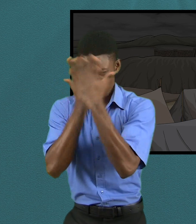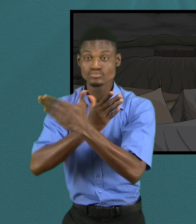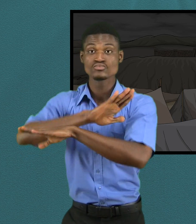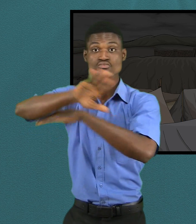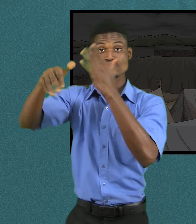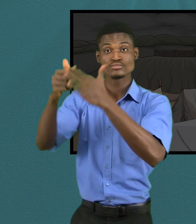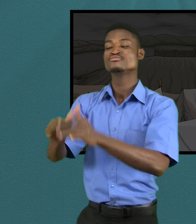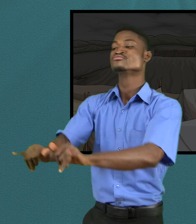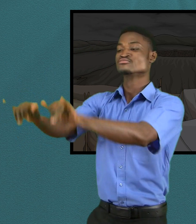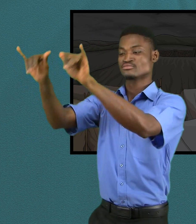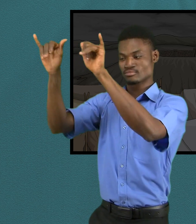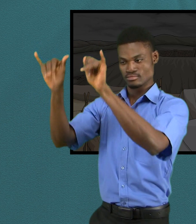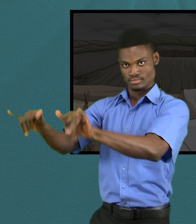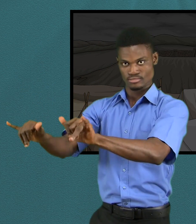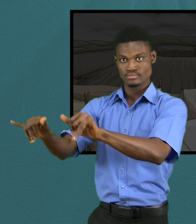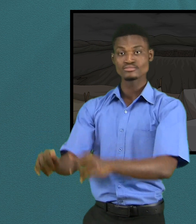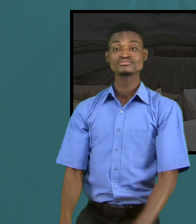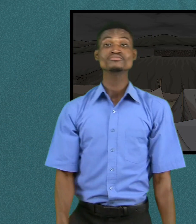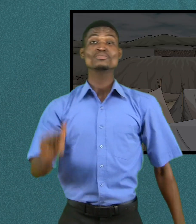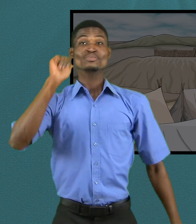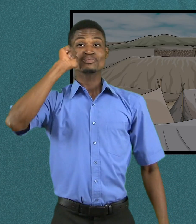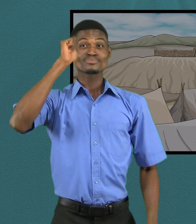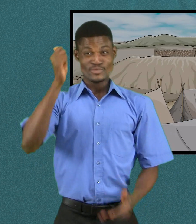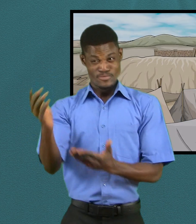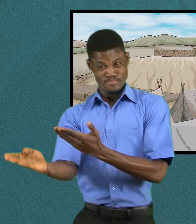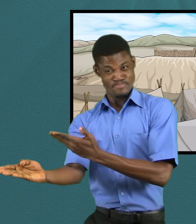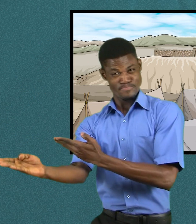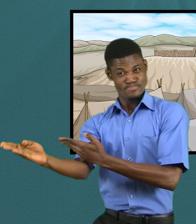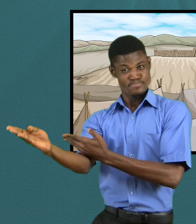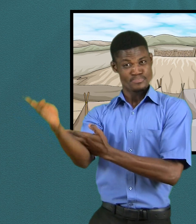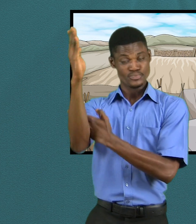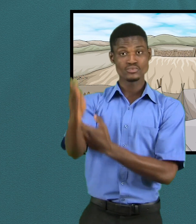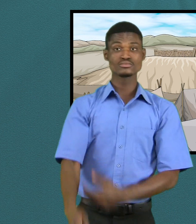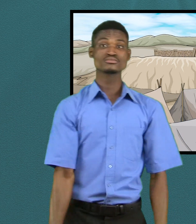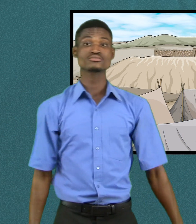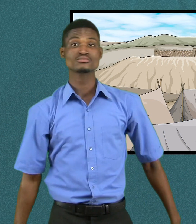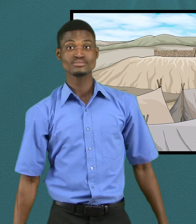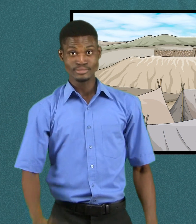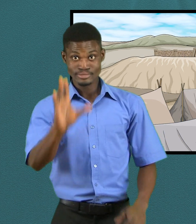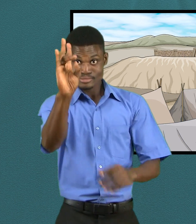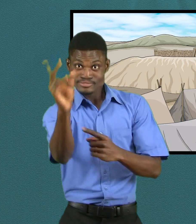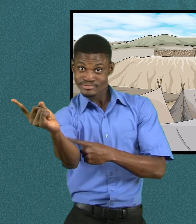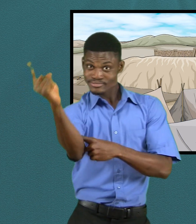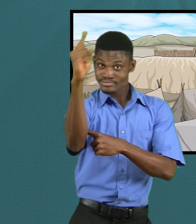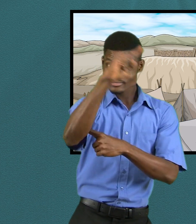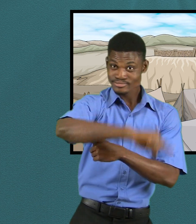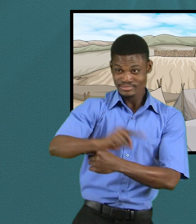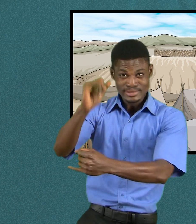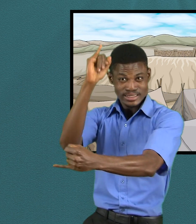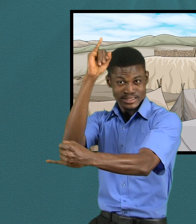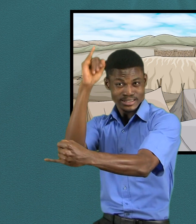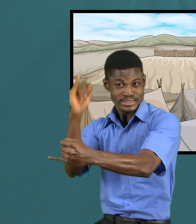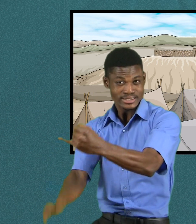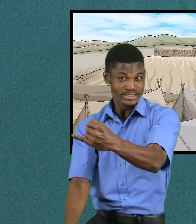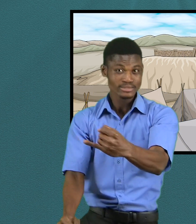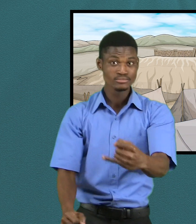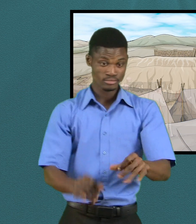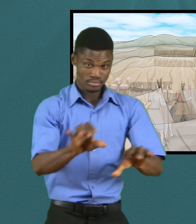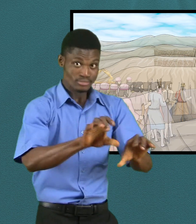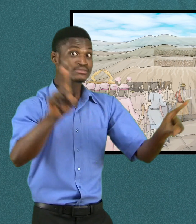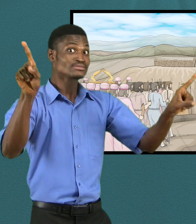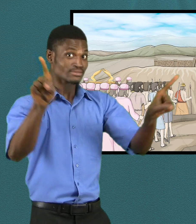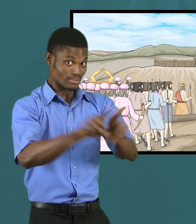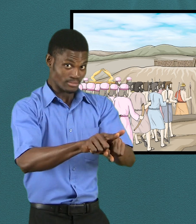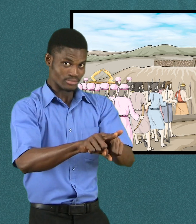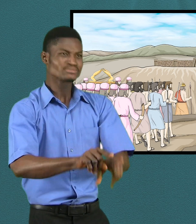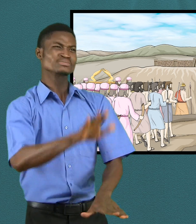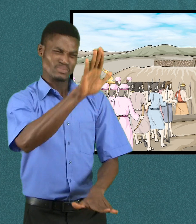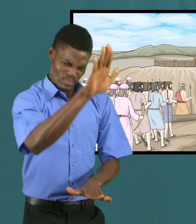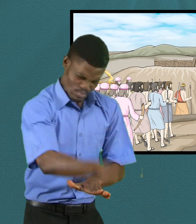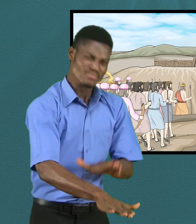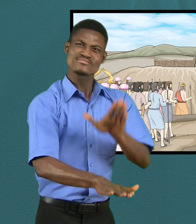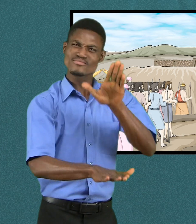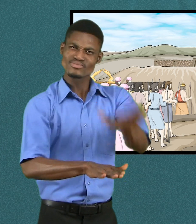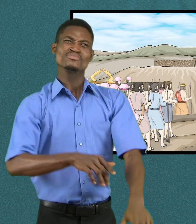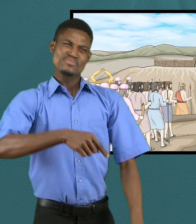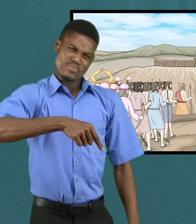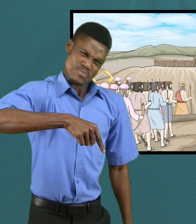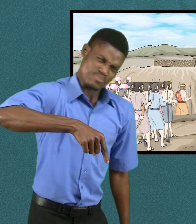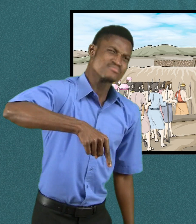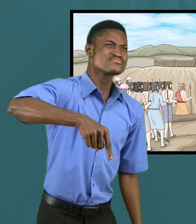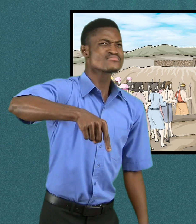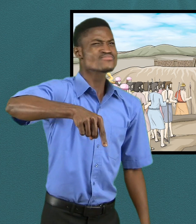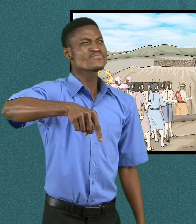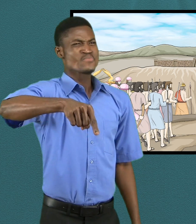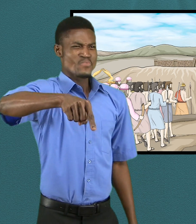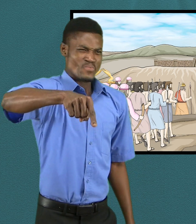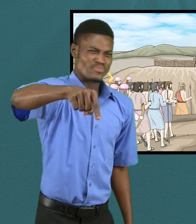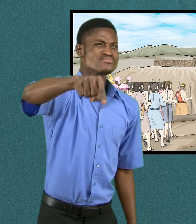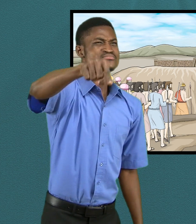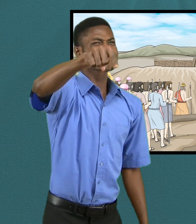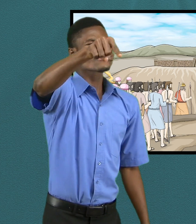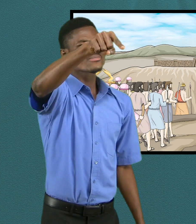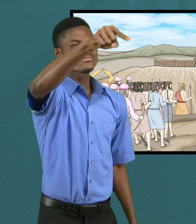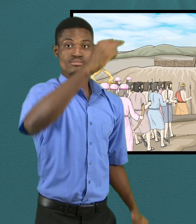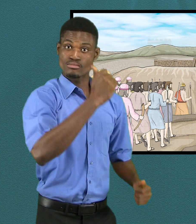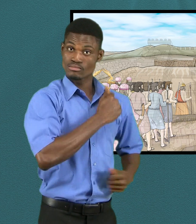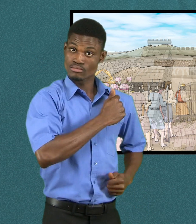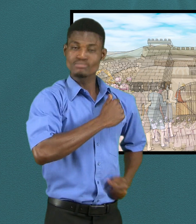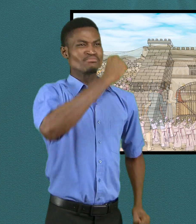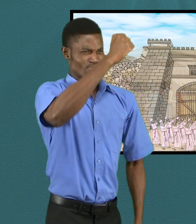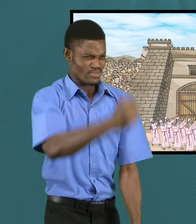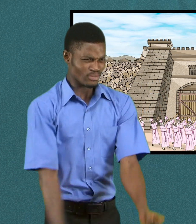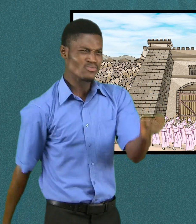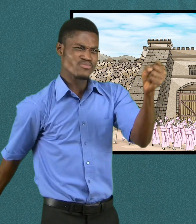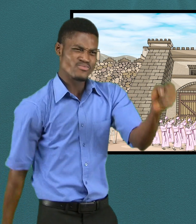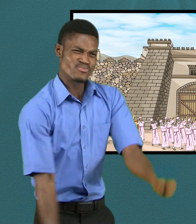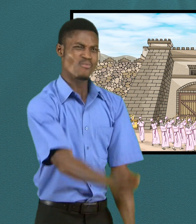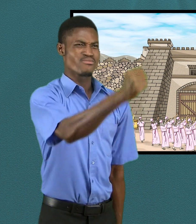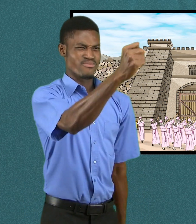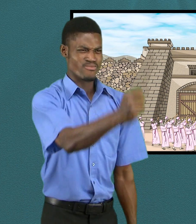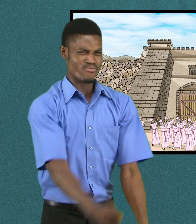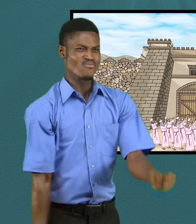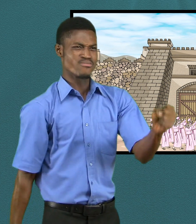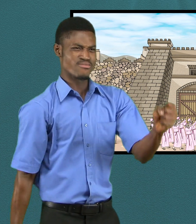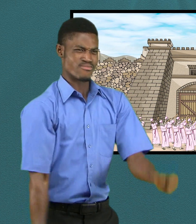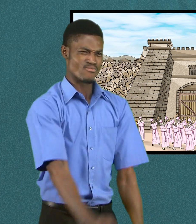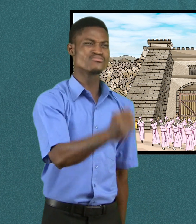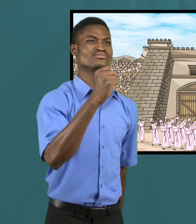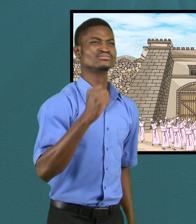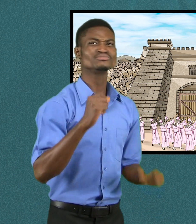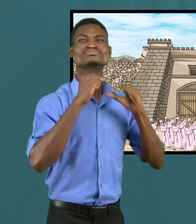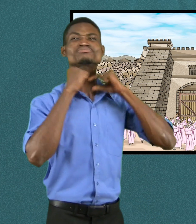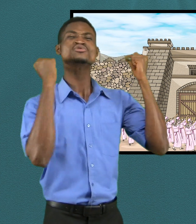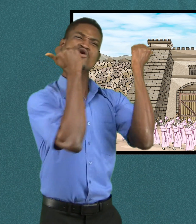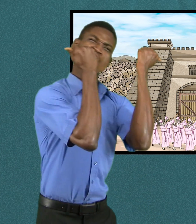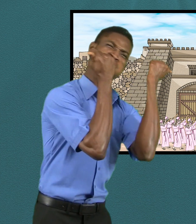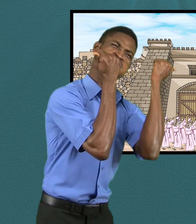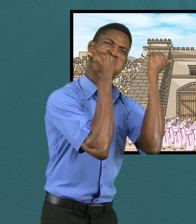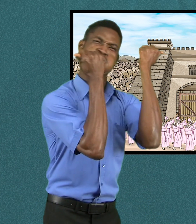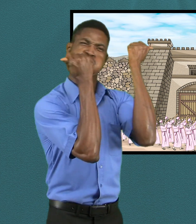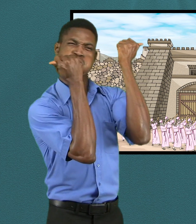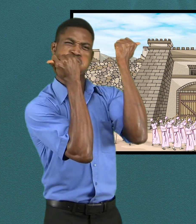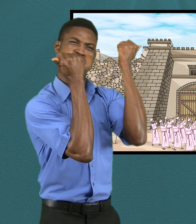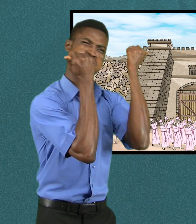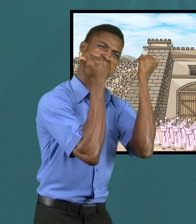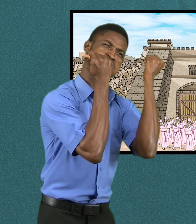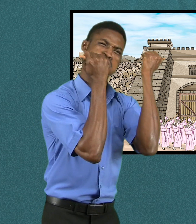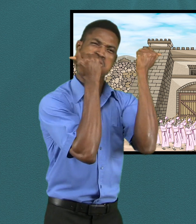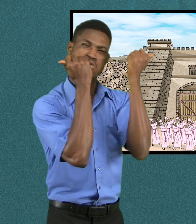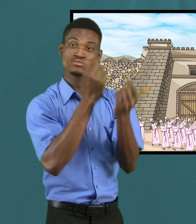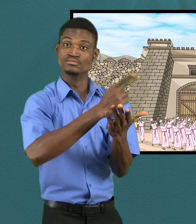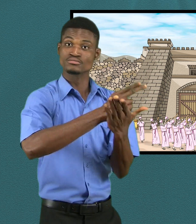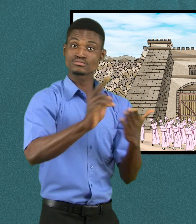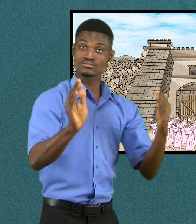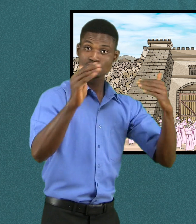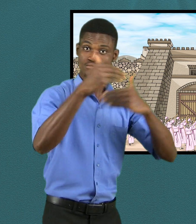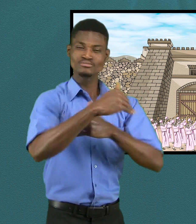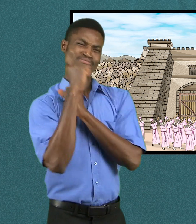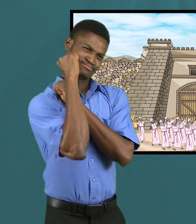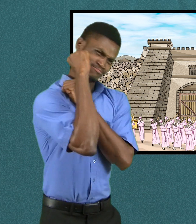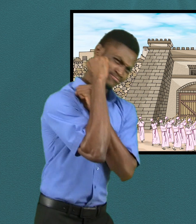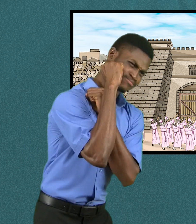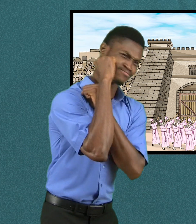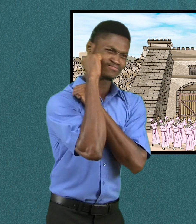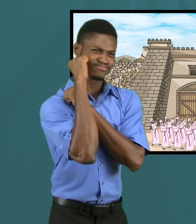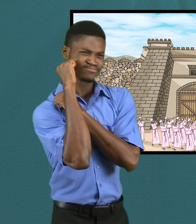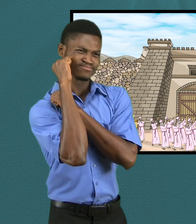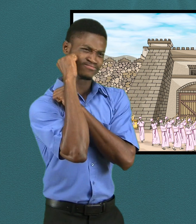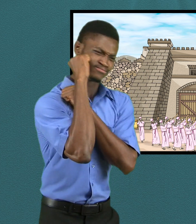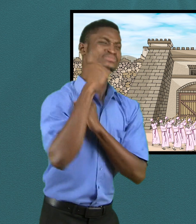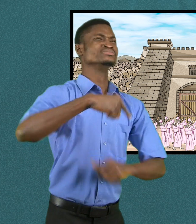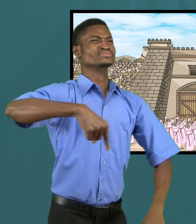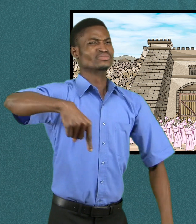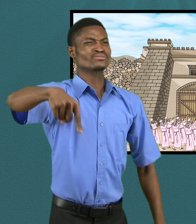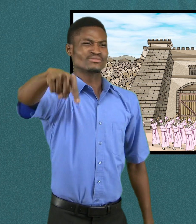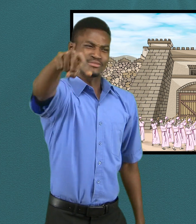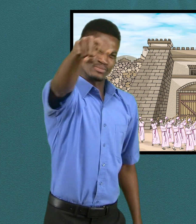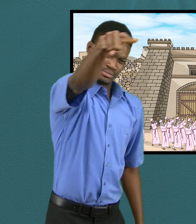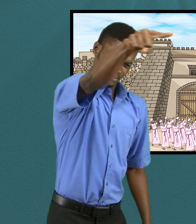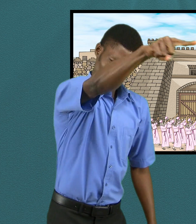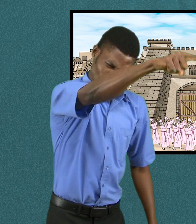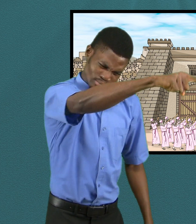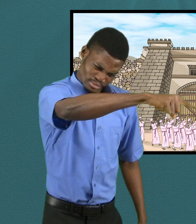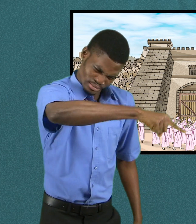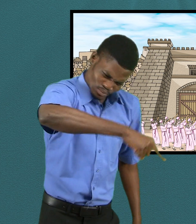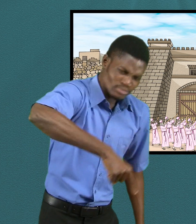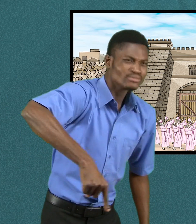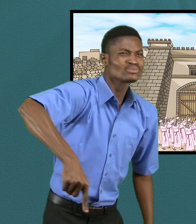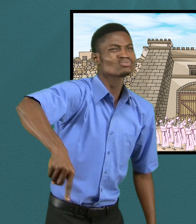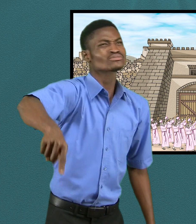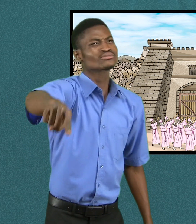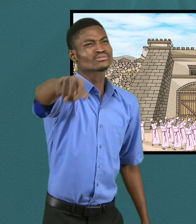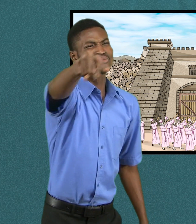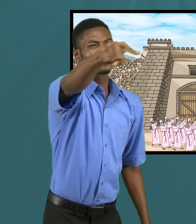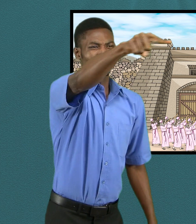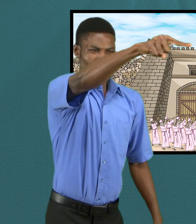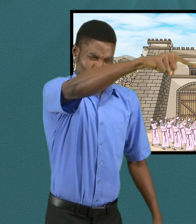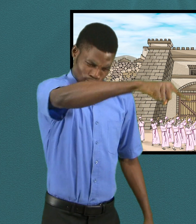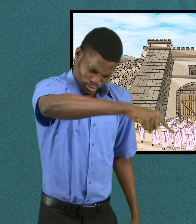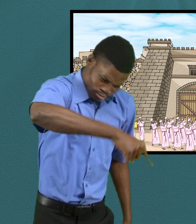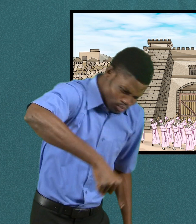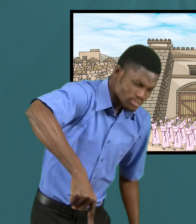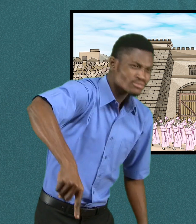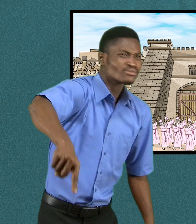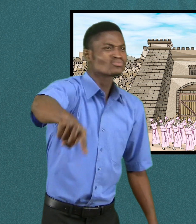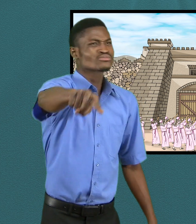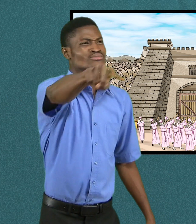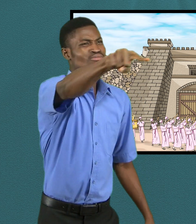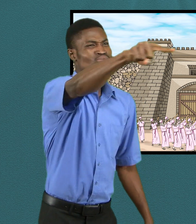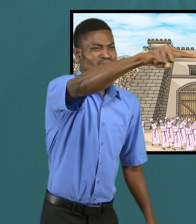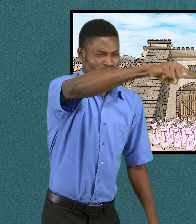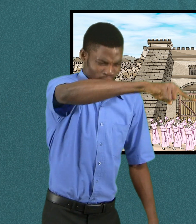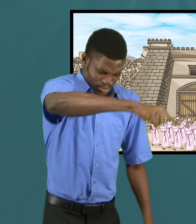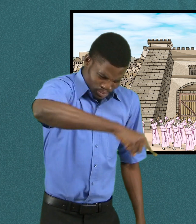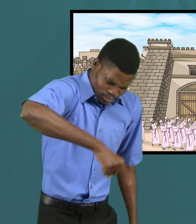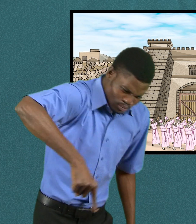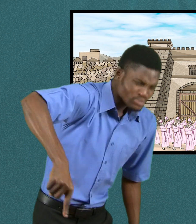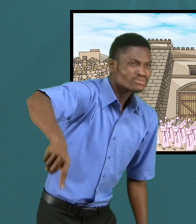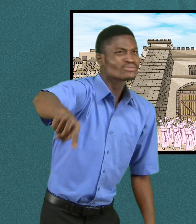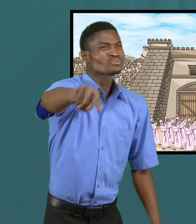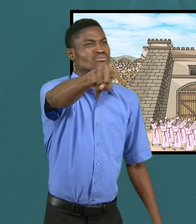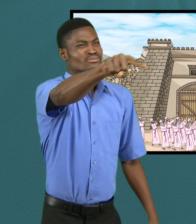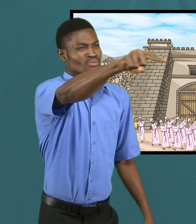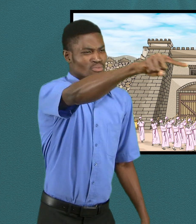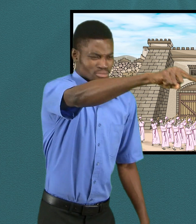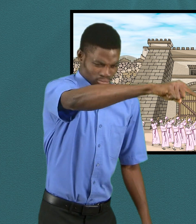Then on the seventh day, they got up at dawn and marched around the city seven times in the same manner.